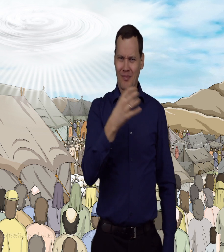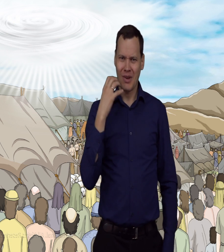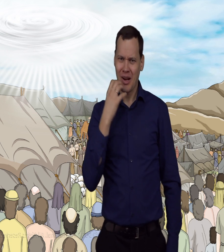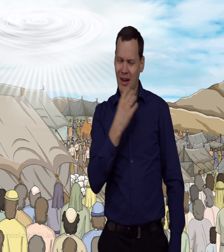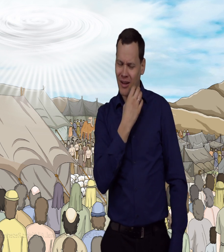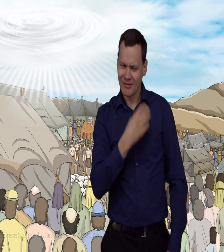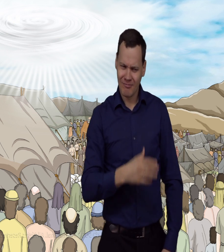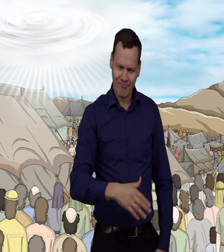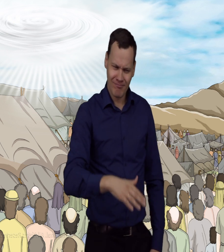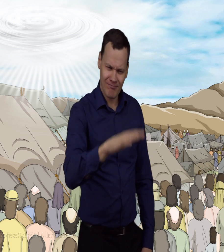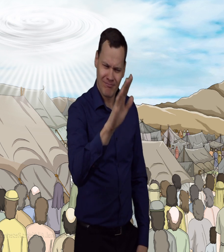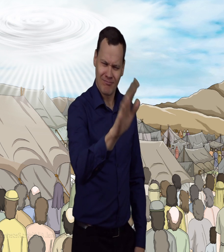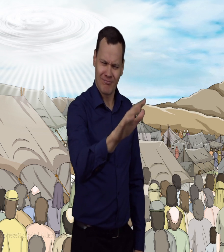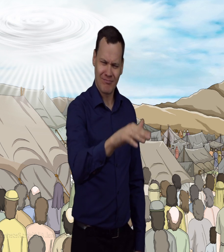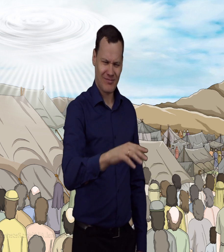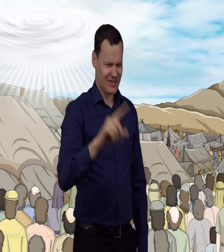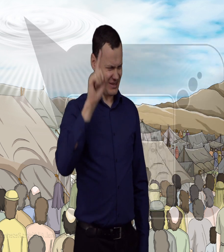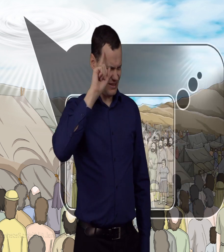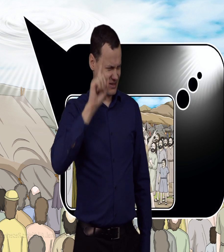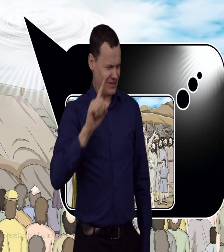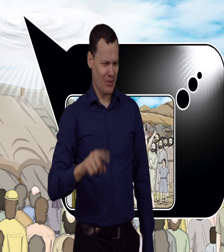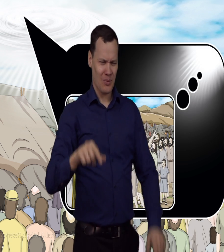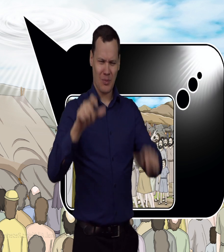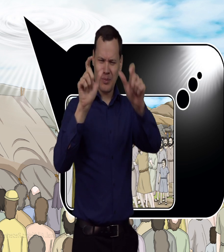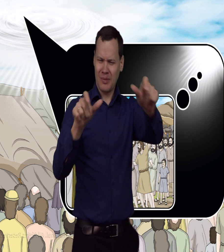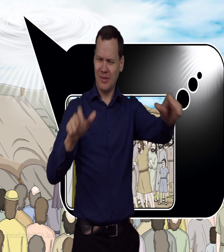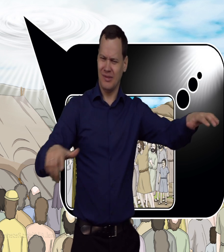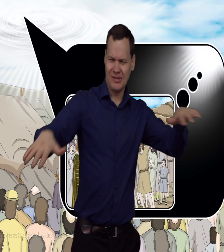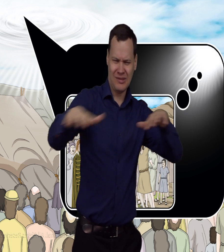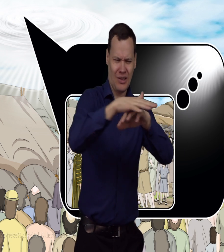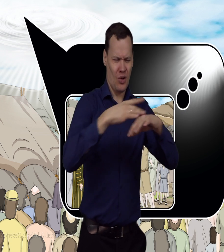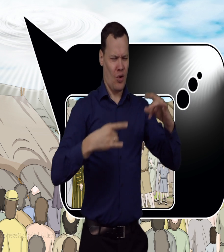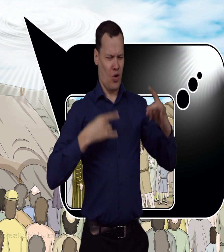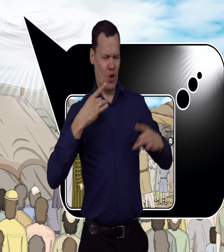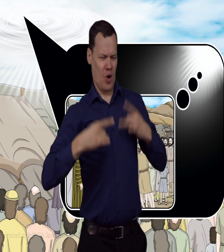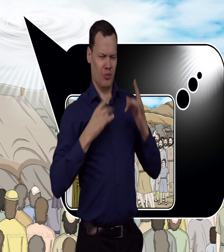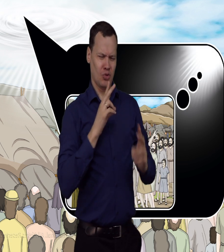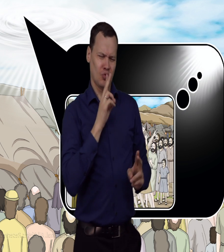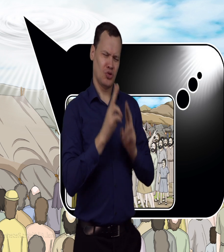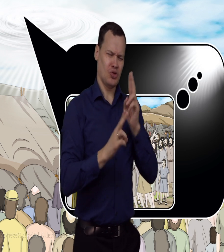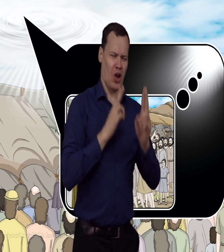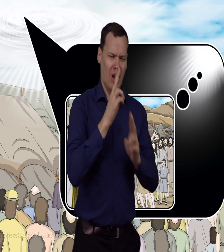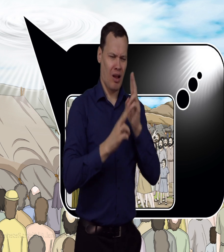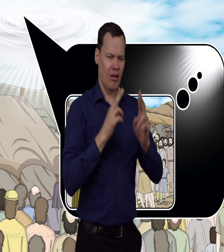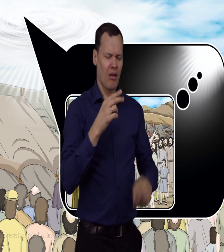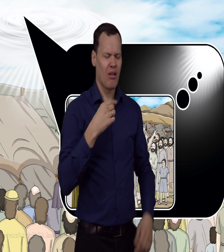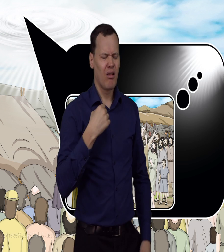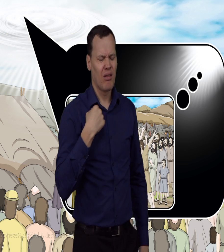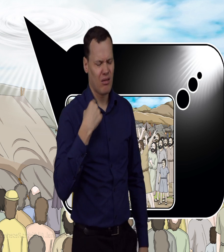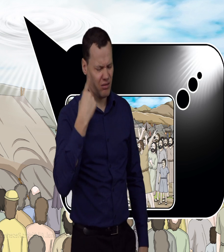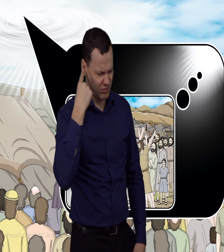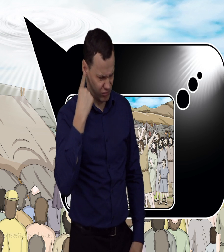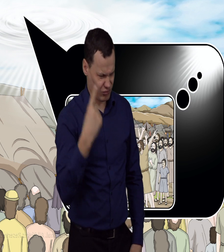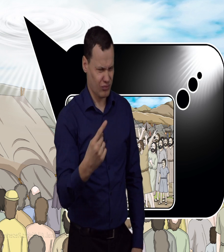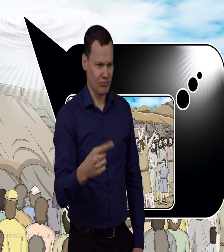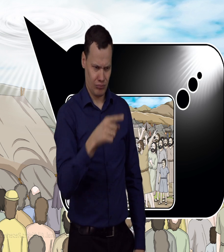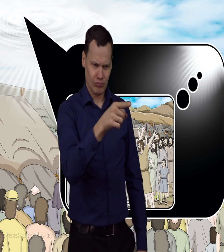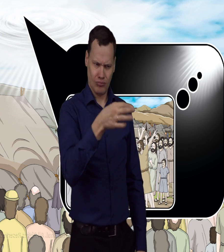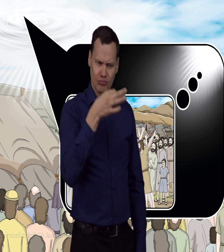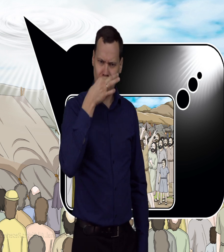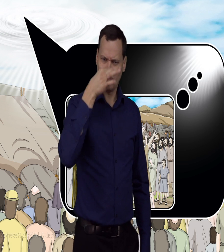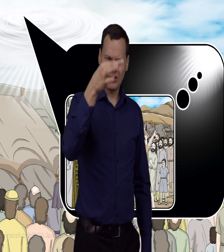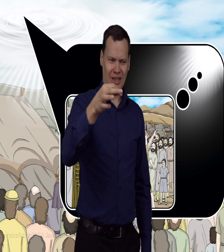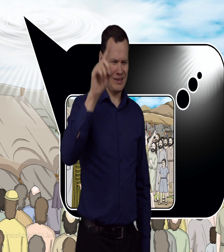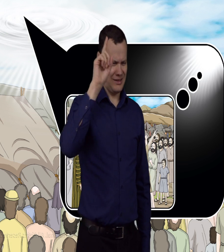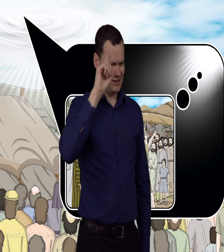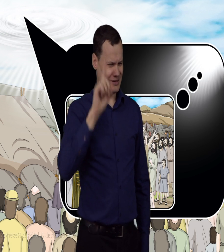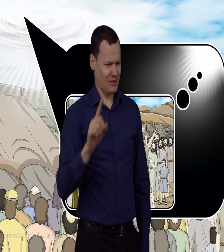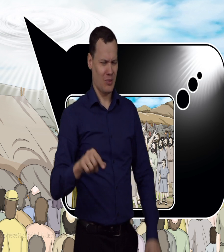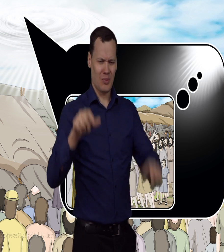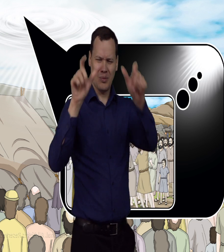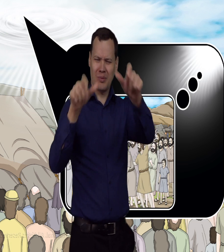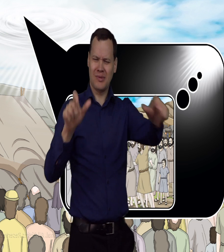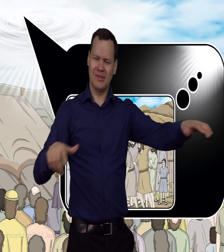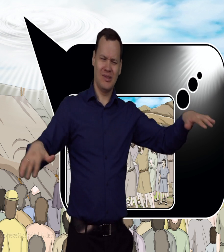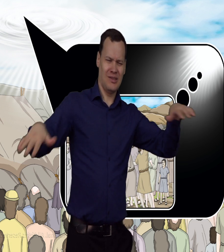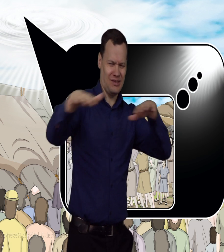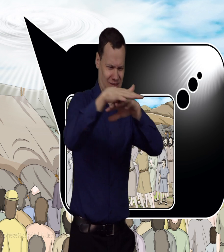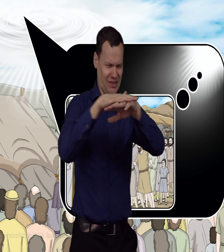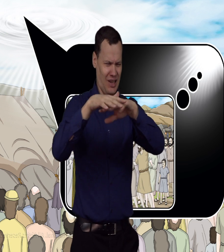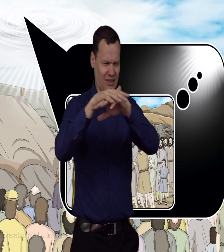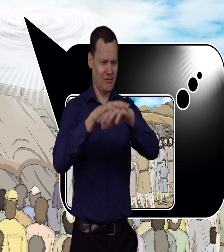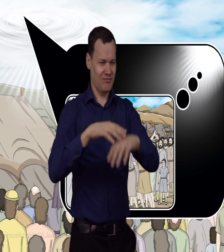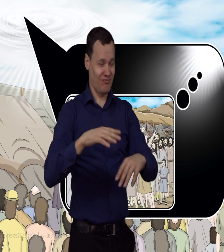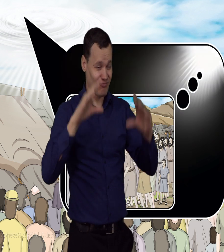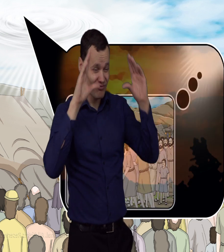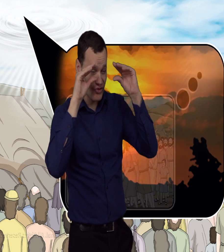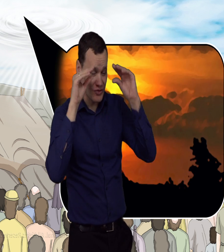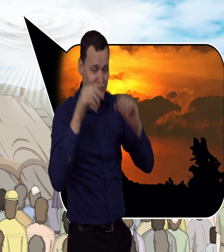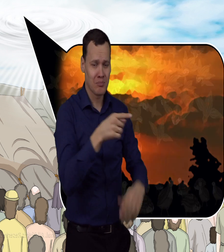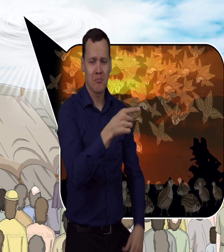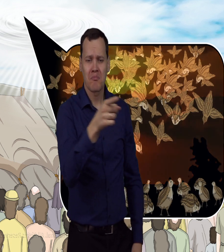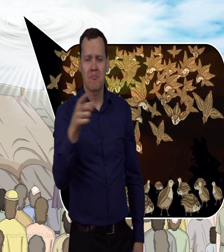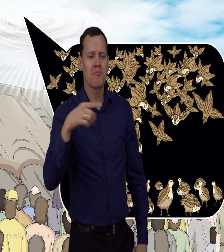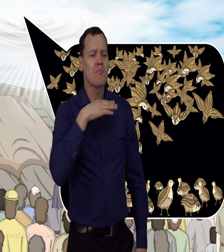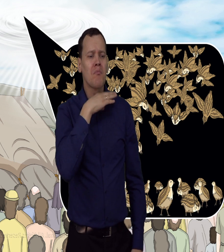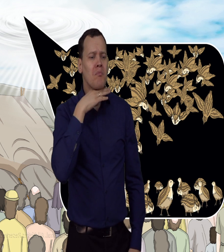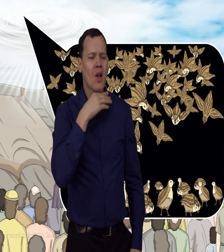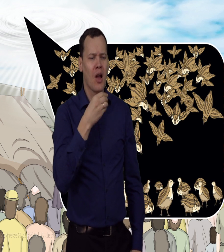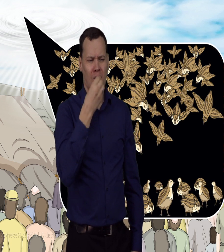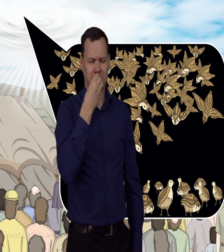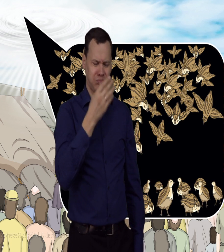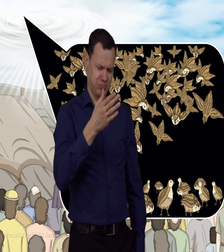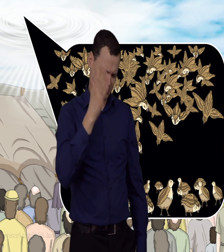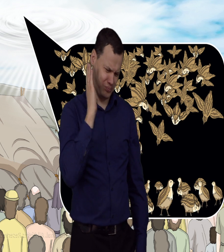Then the LORD said to Moses, “I have heard the grumbling of the Israelites.